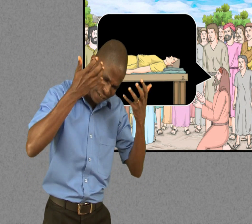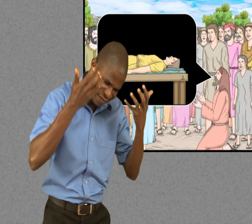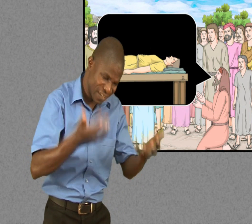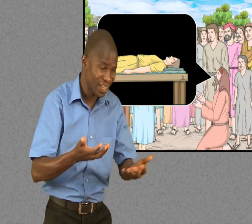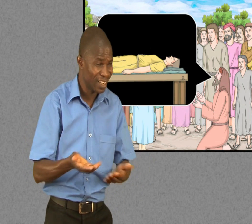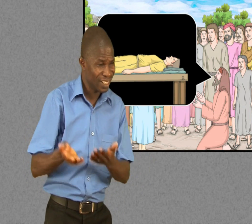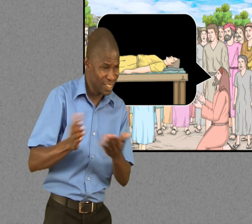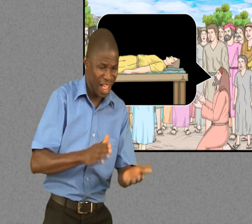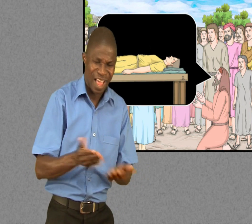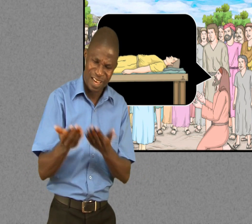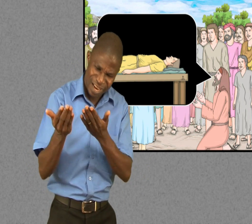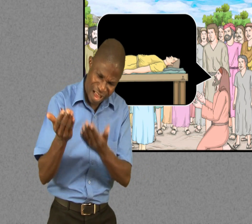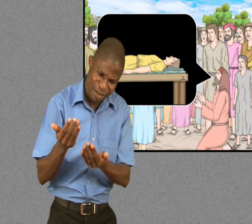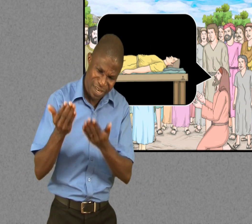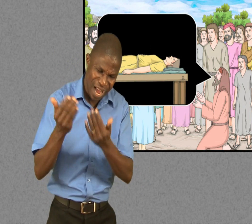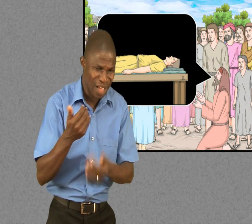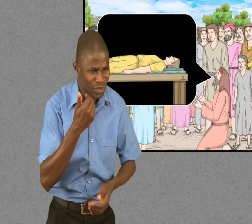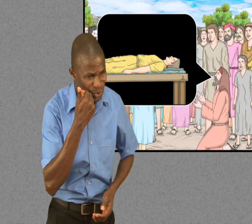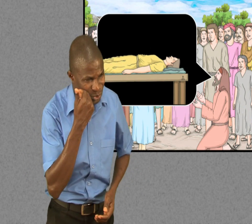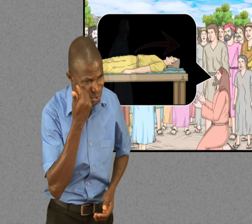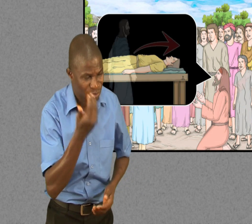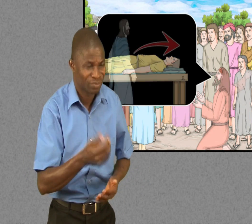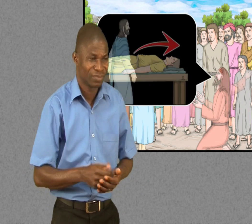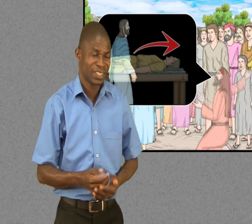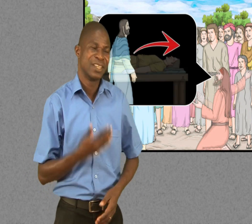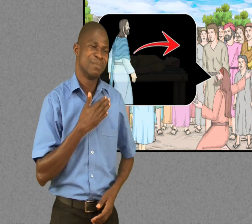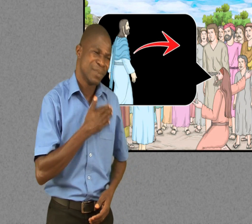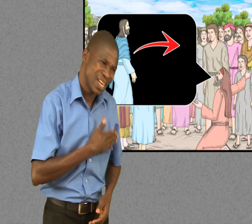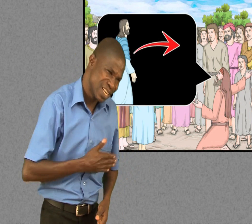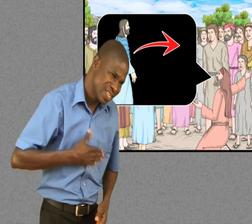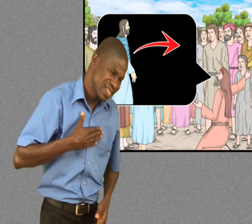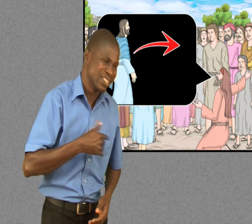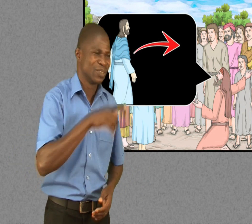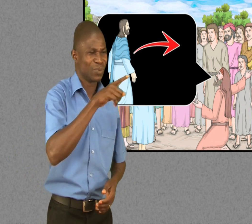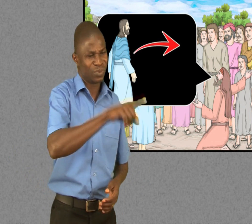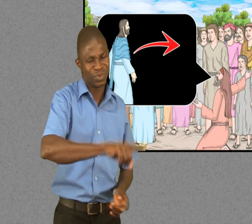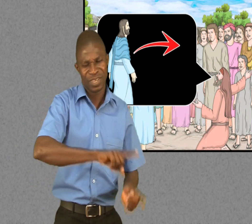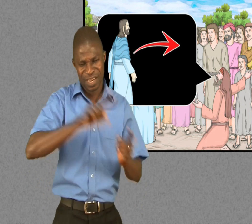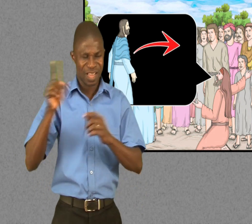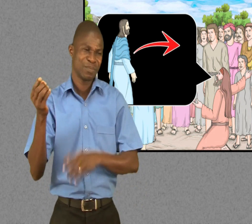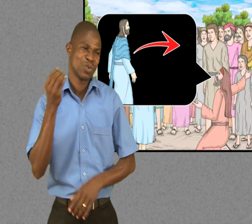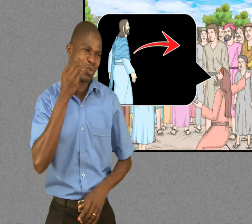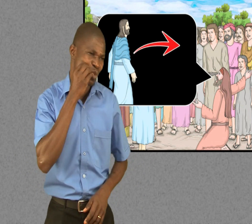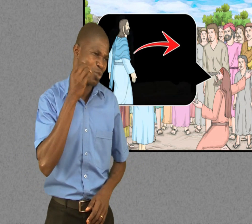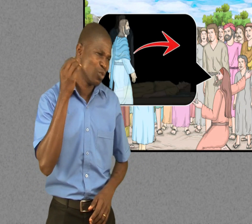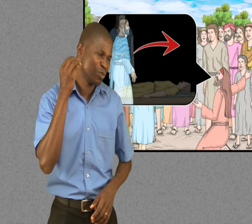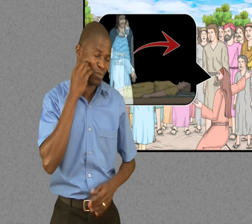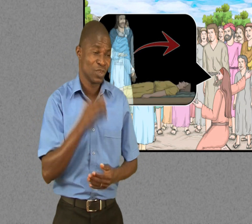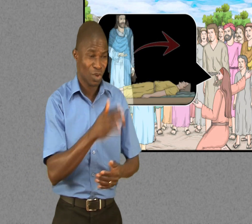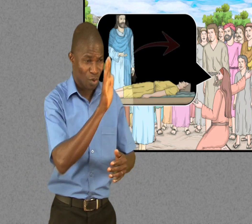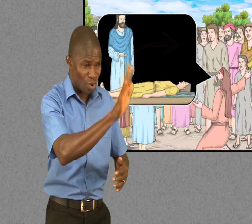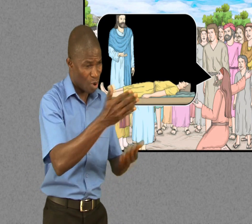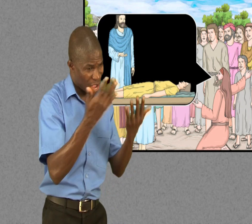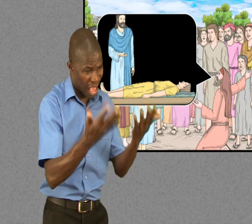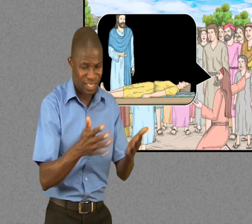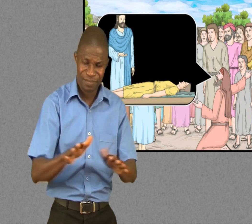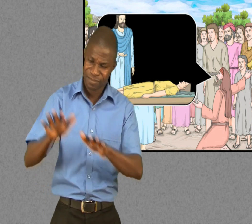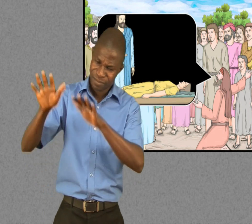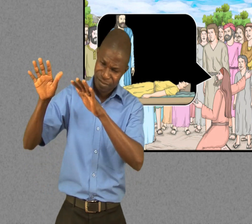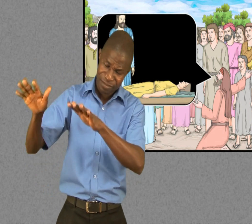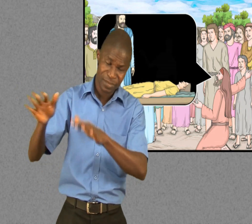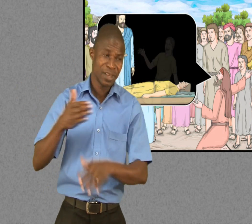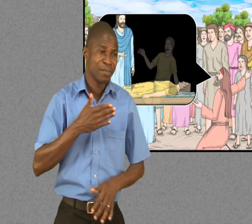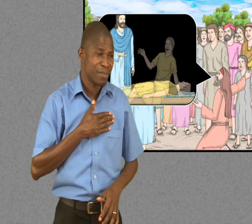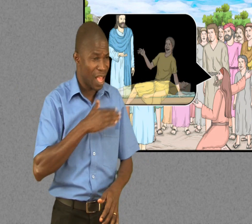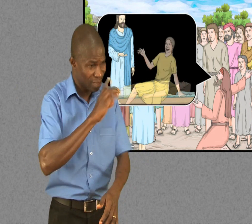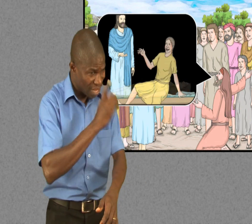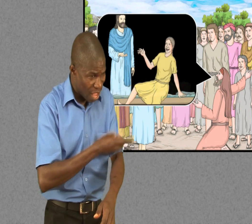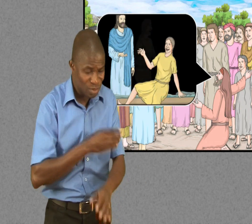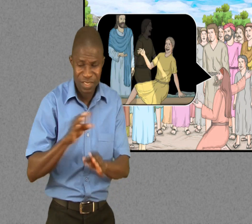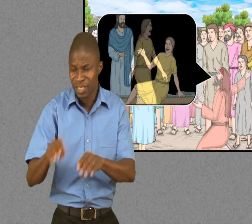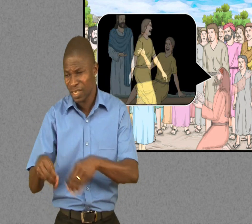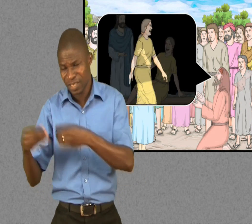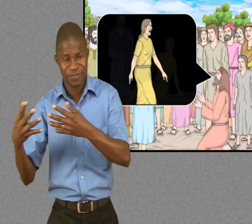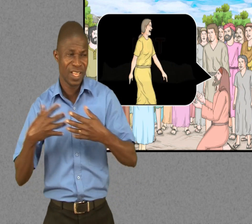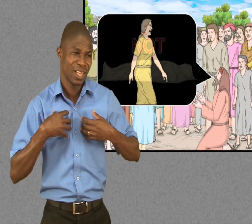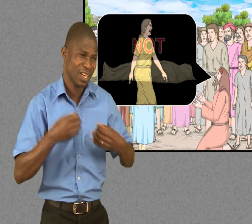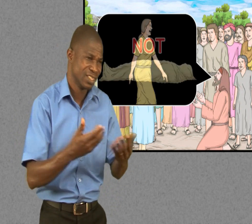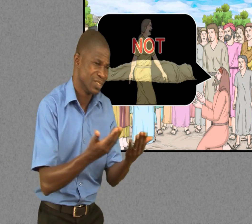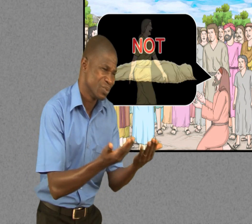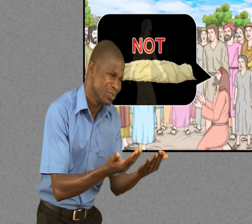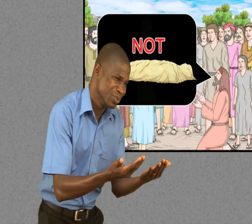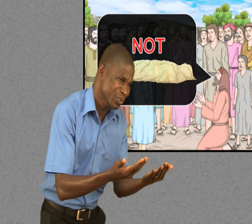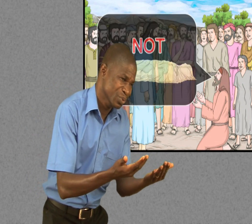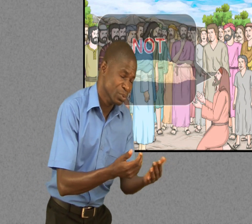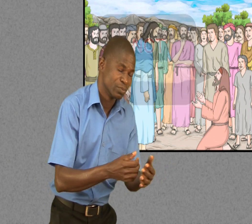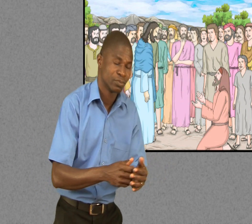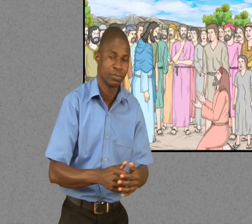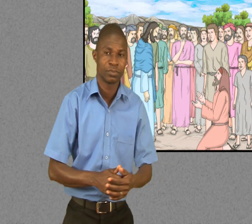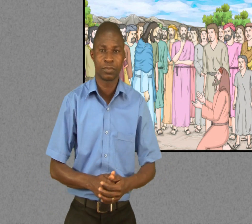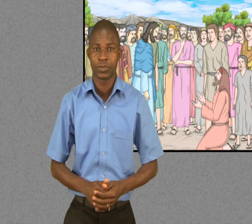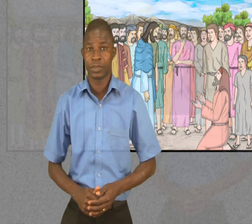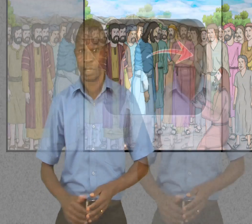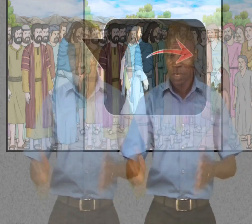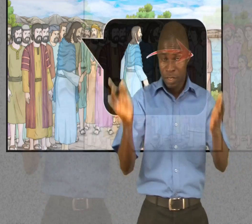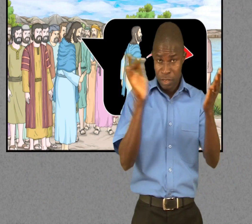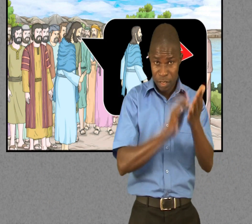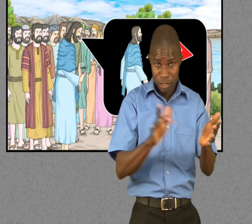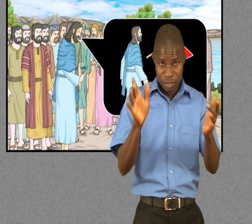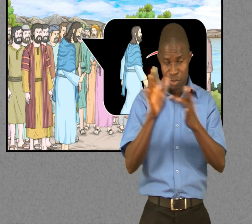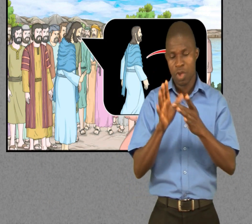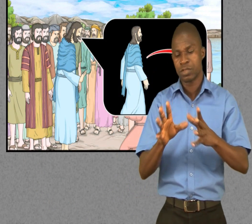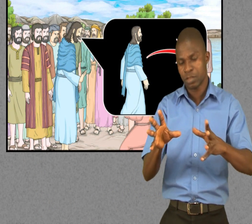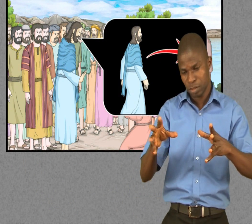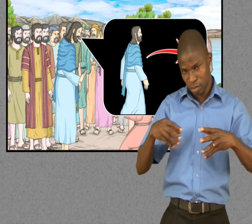Please come and place Your hands on her, so that she will be healed and live.”